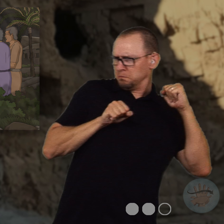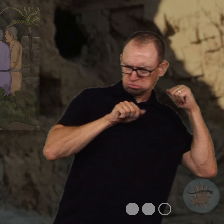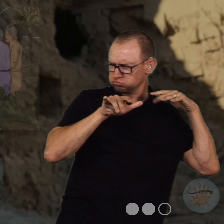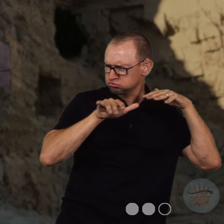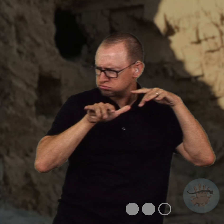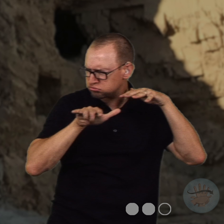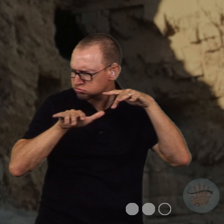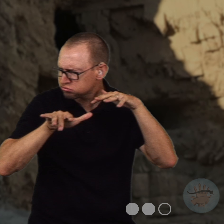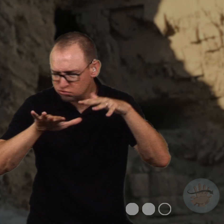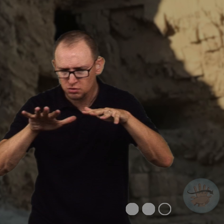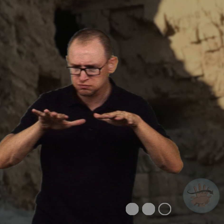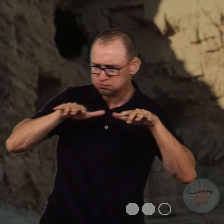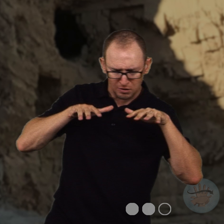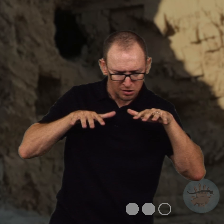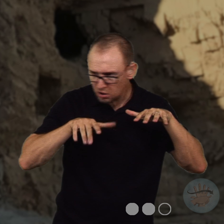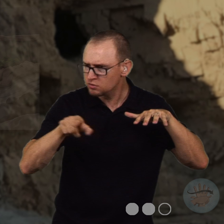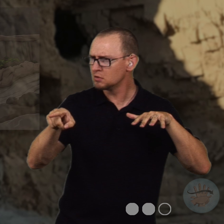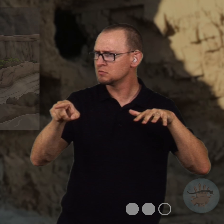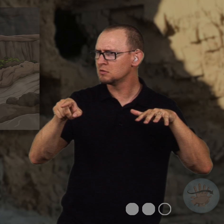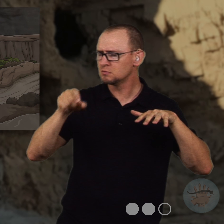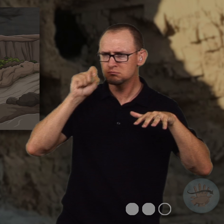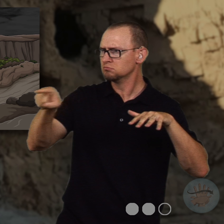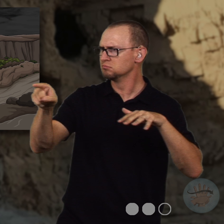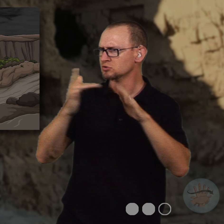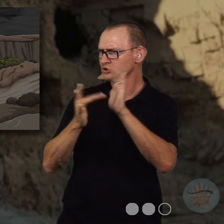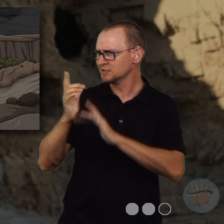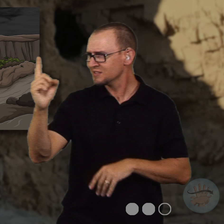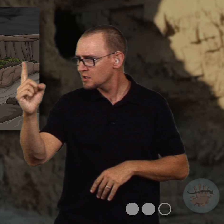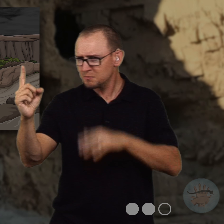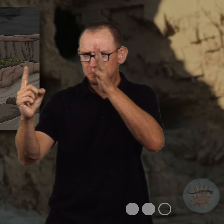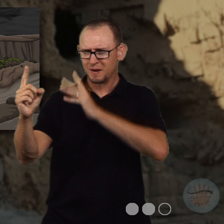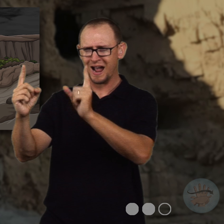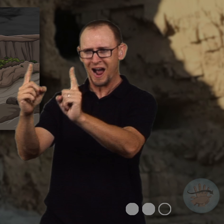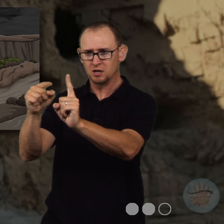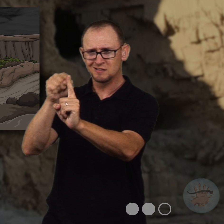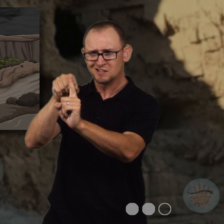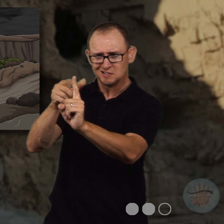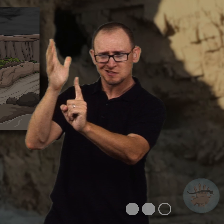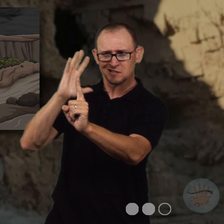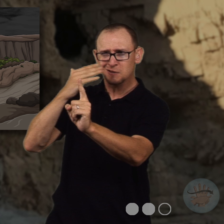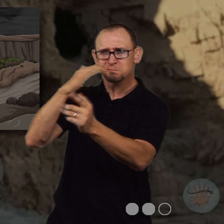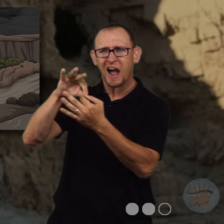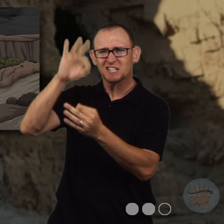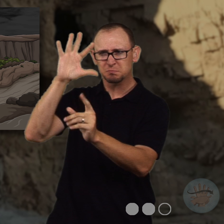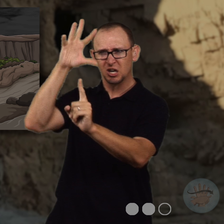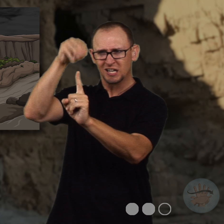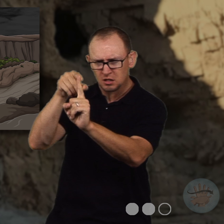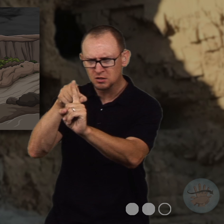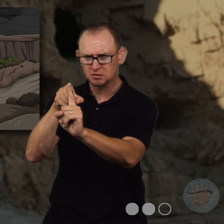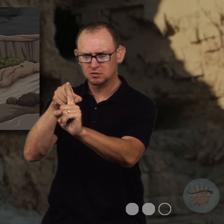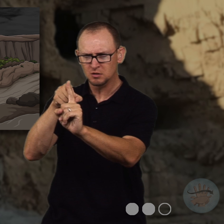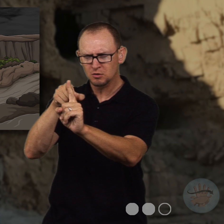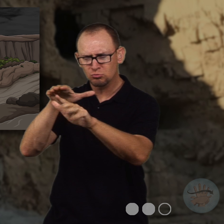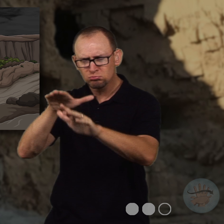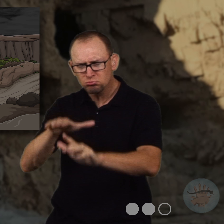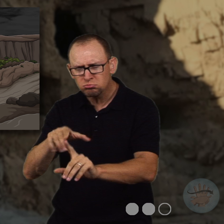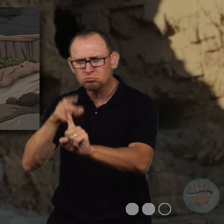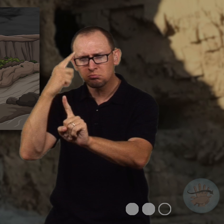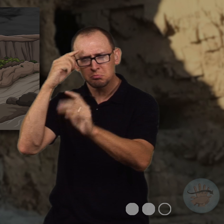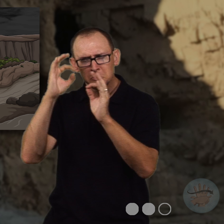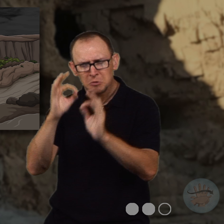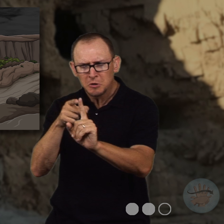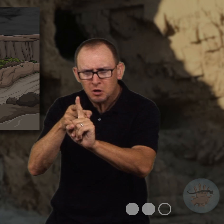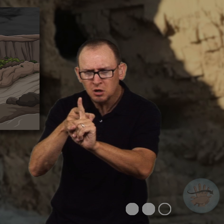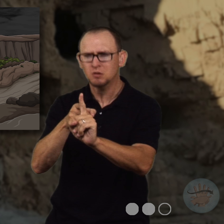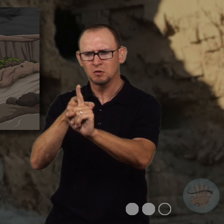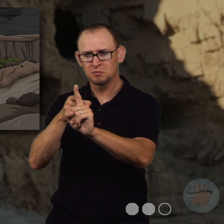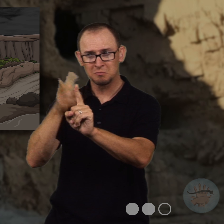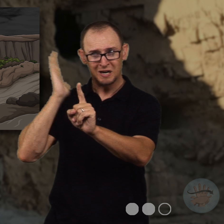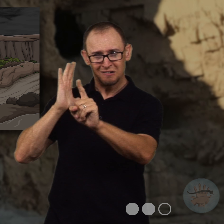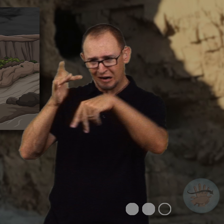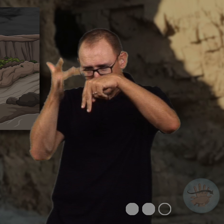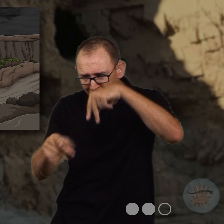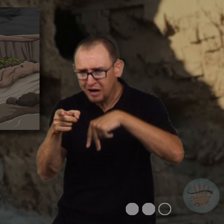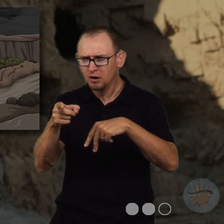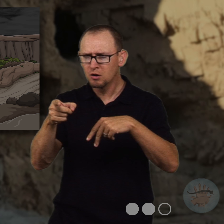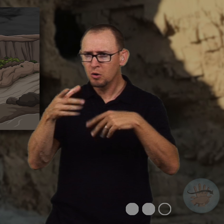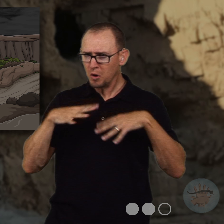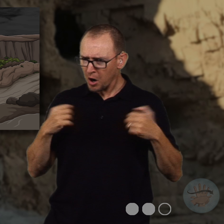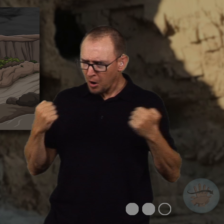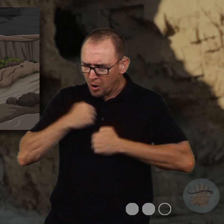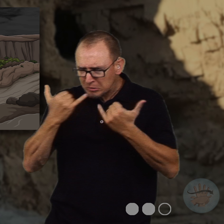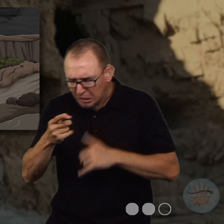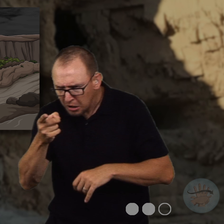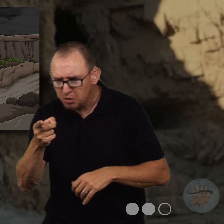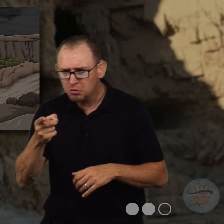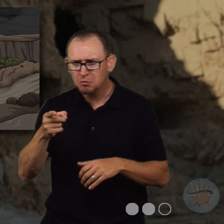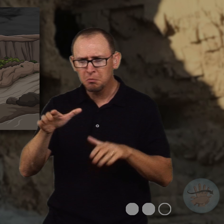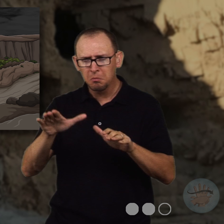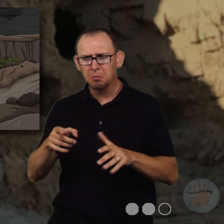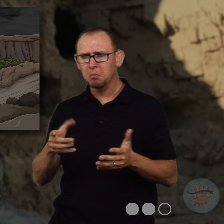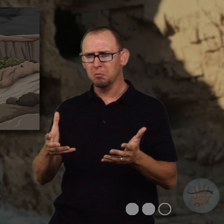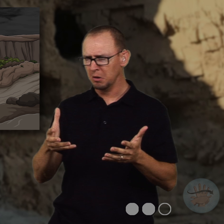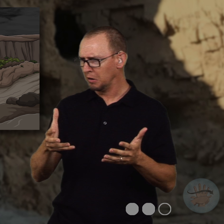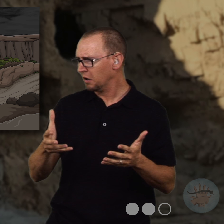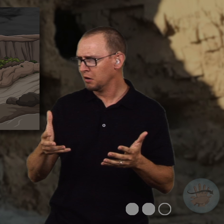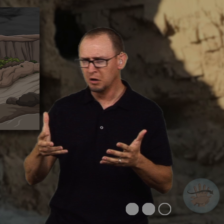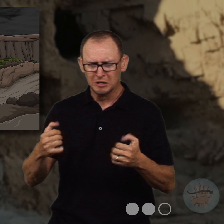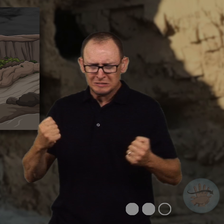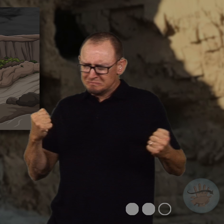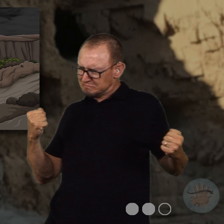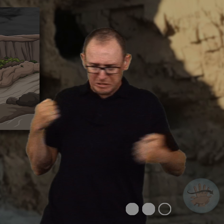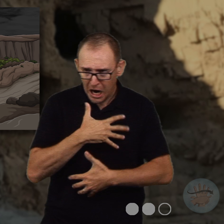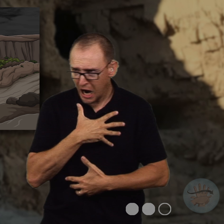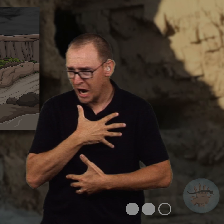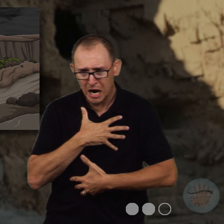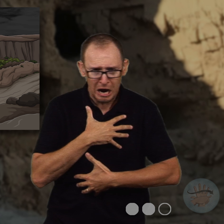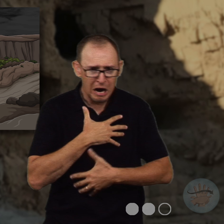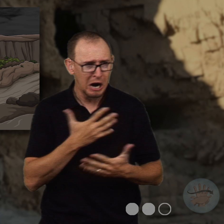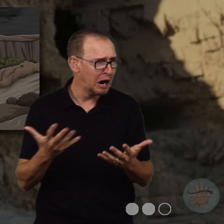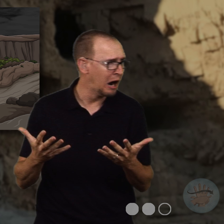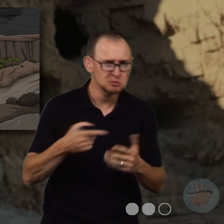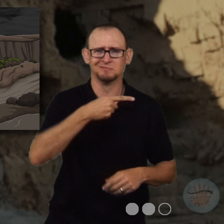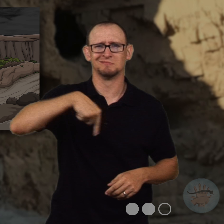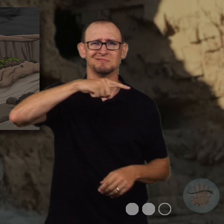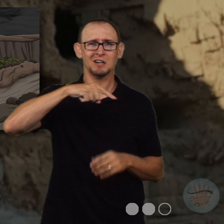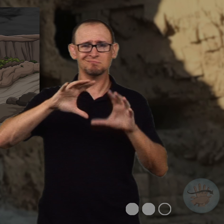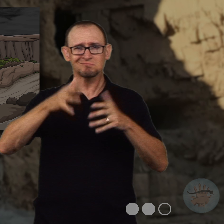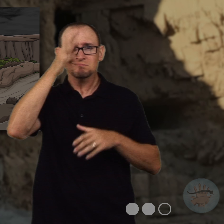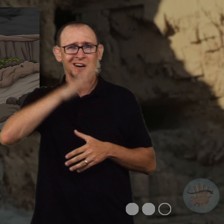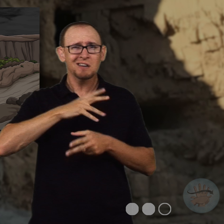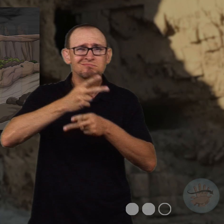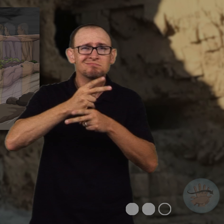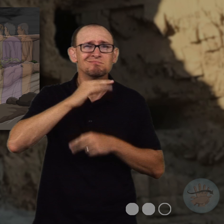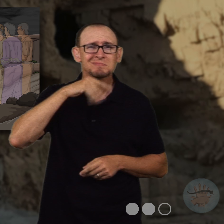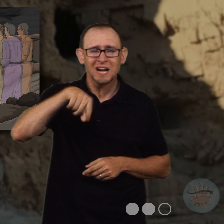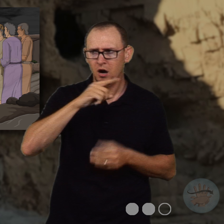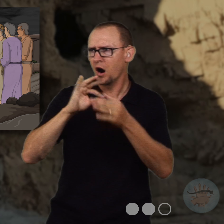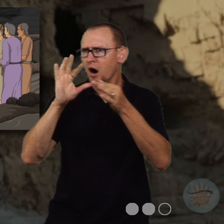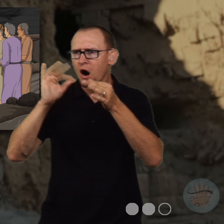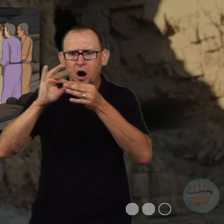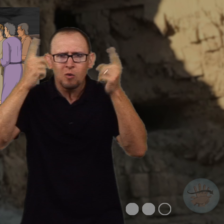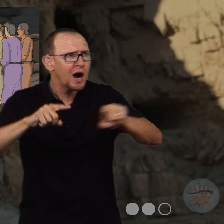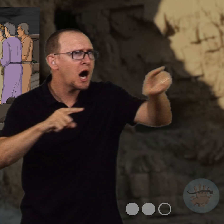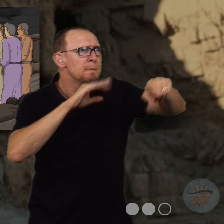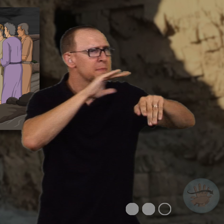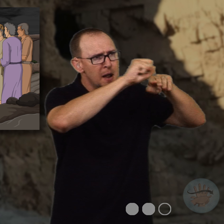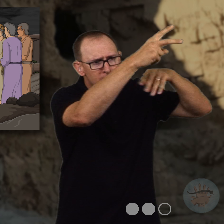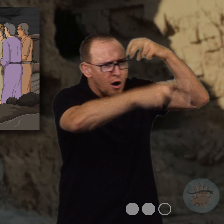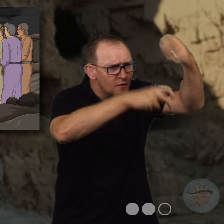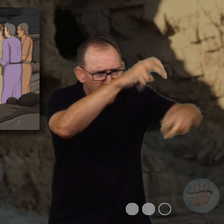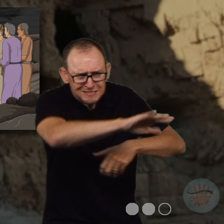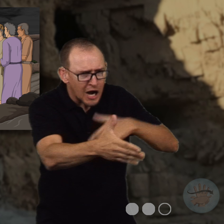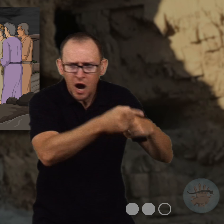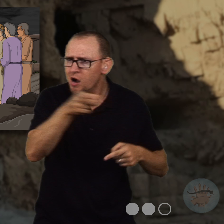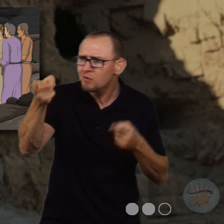When they came to Jesus, they saw the man who had been possessed by the legion of demons sitting there, clothed and in his right mind; and they were afraid.